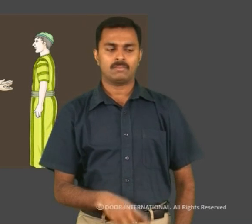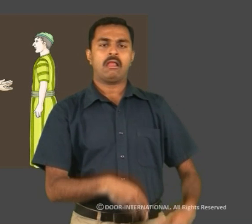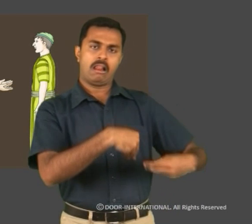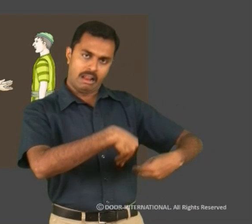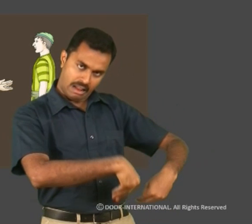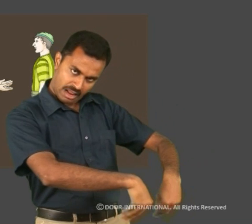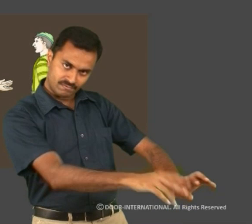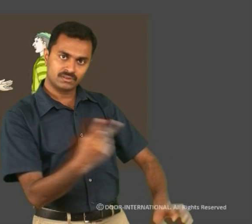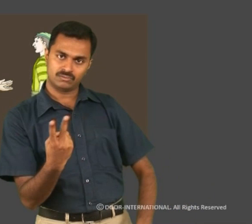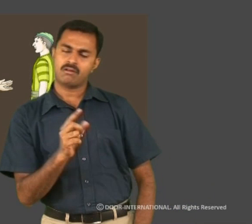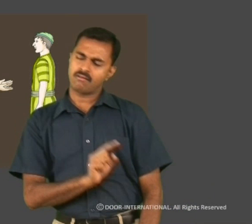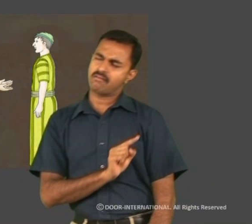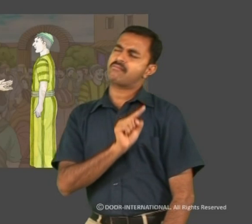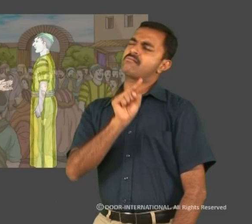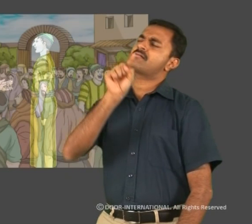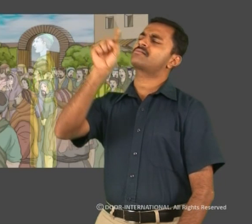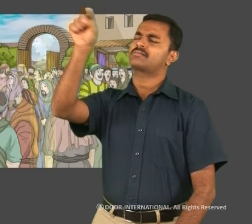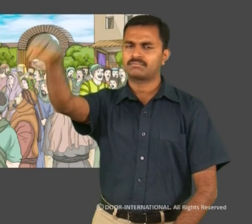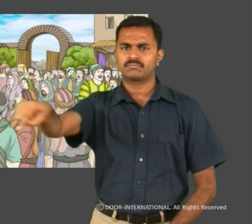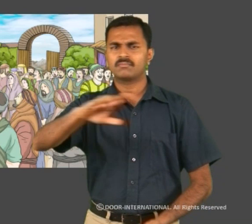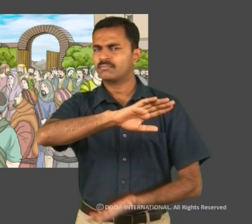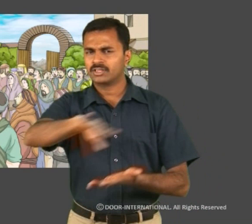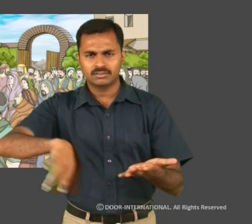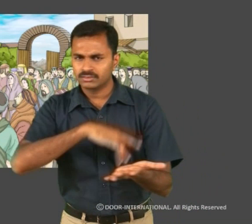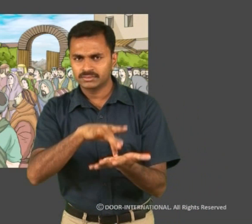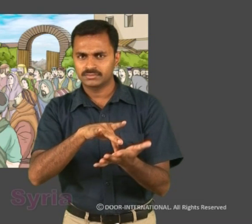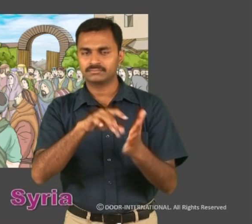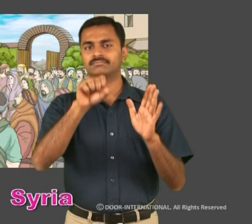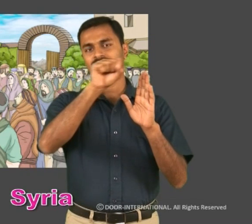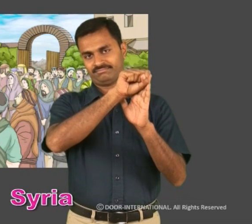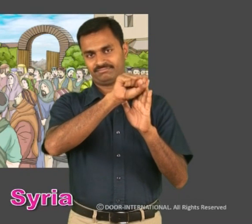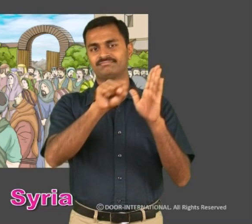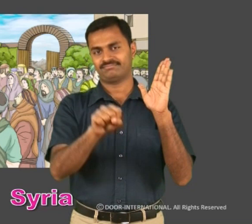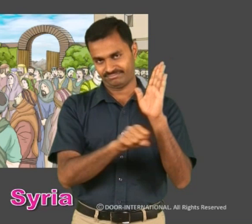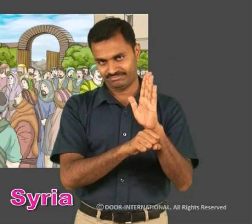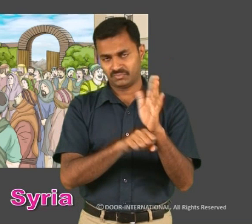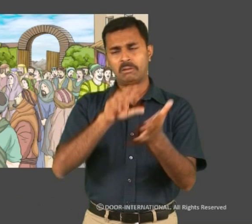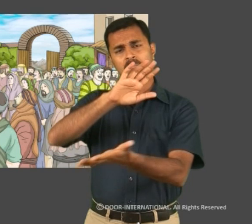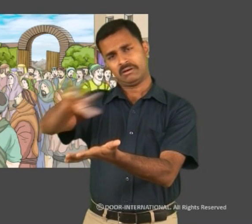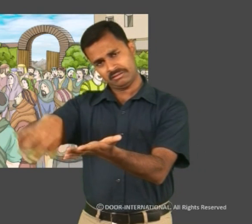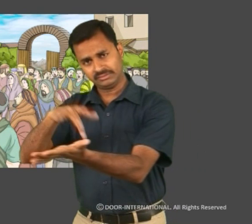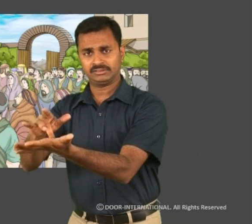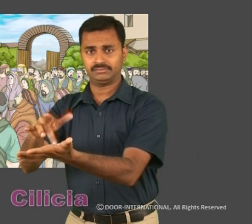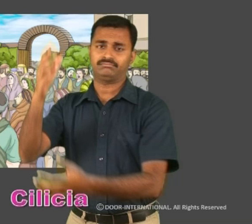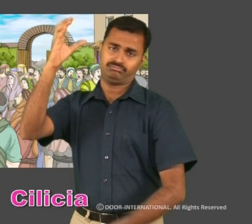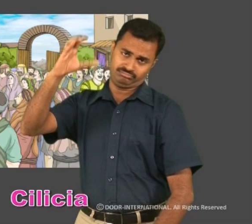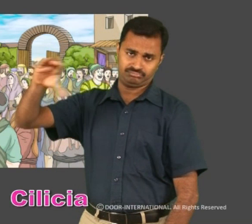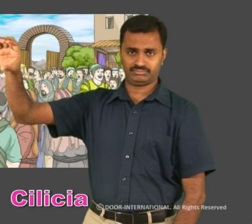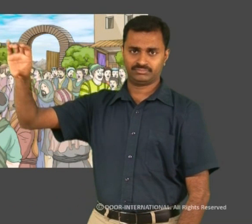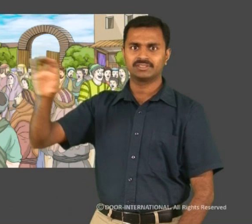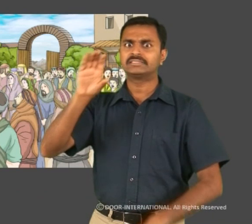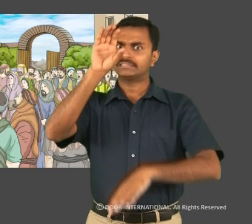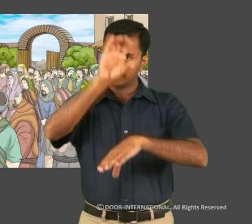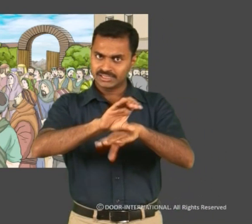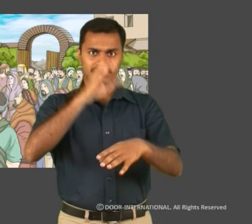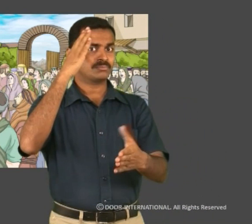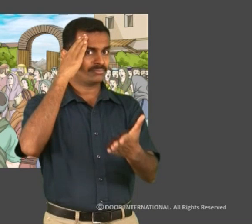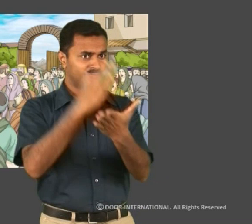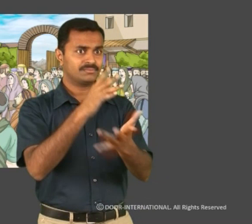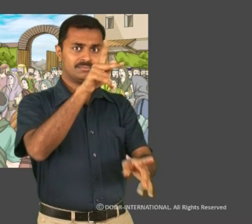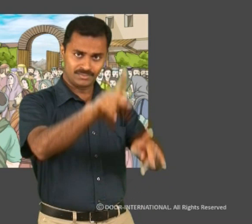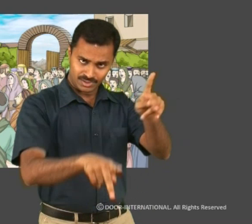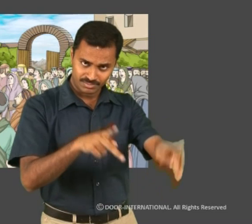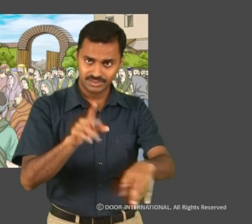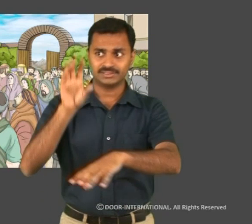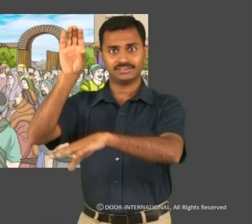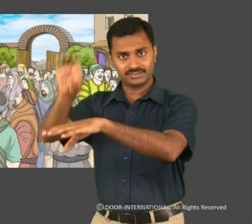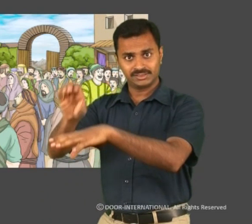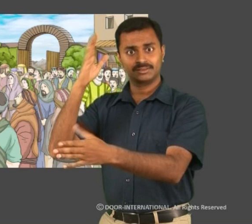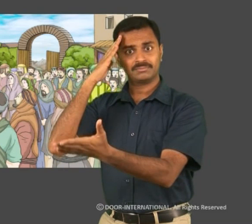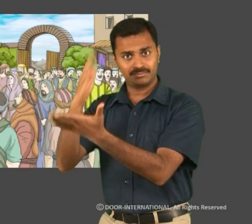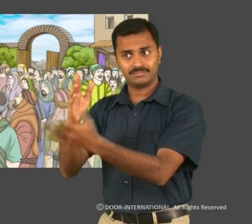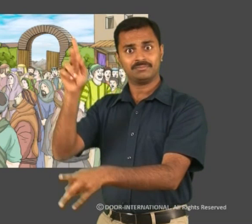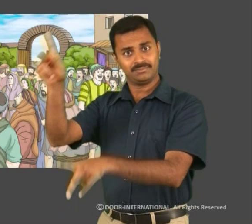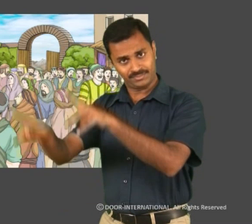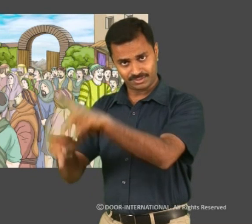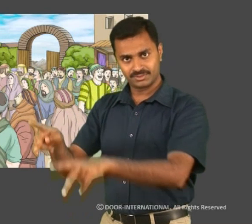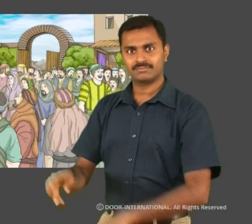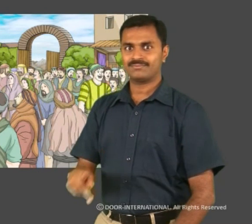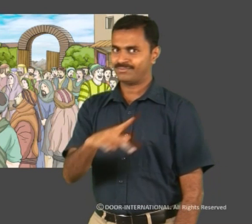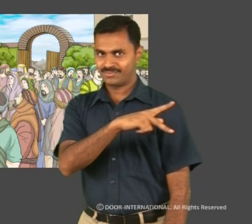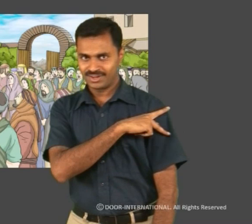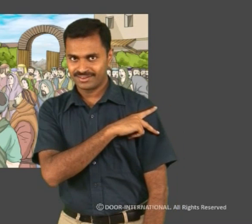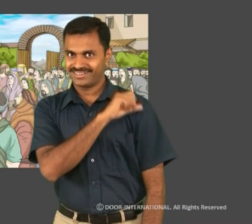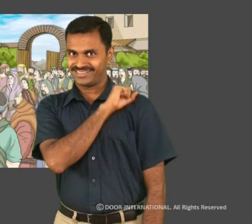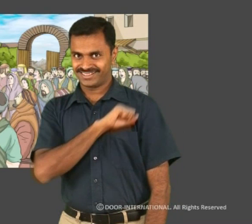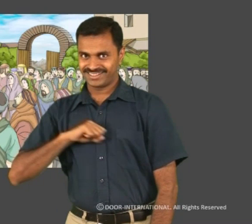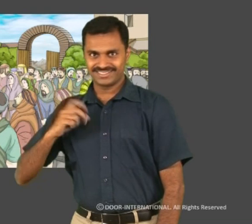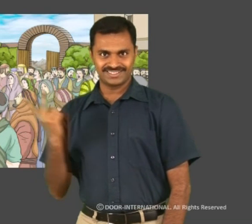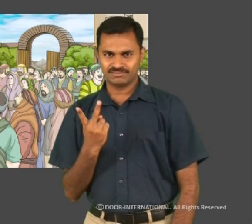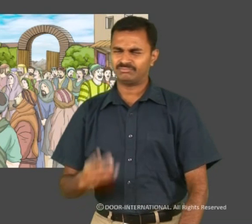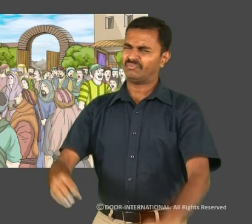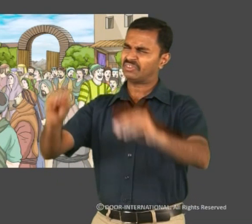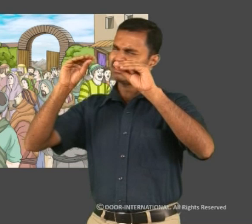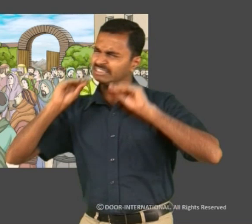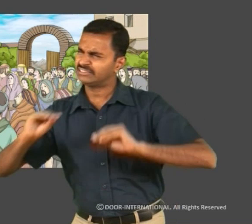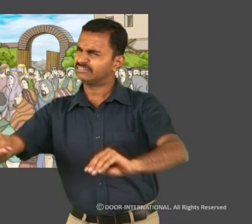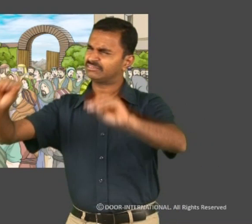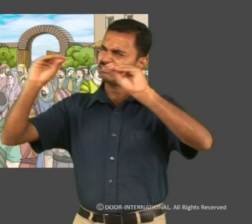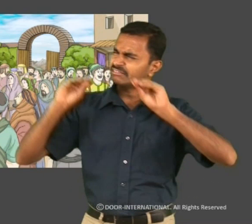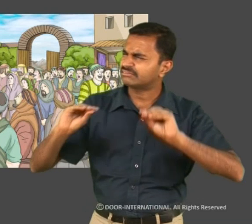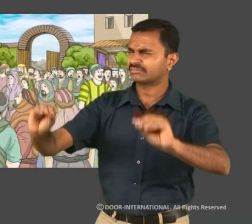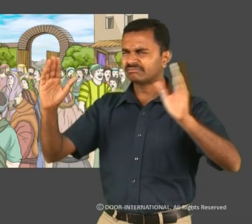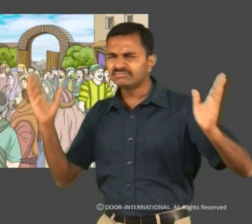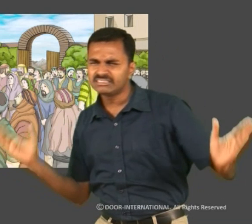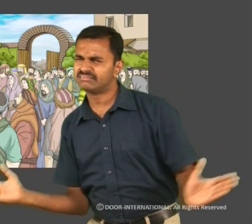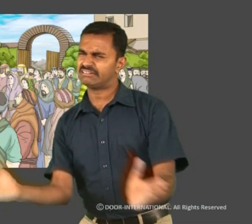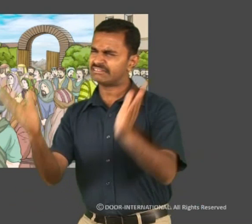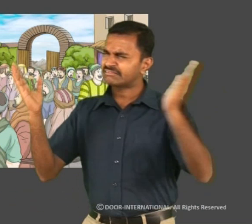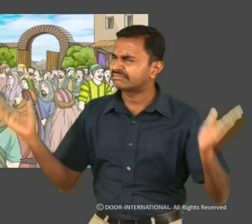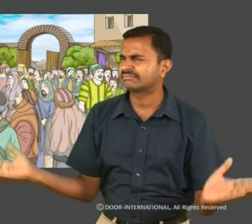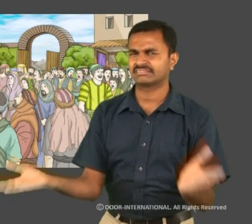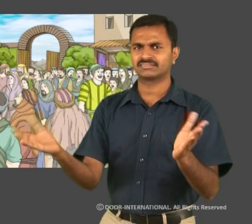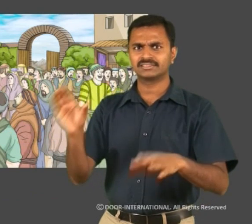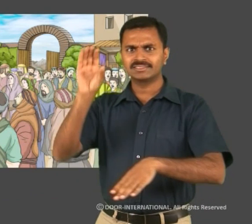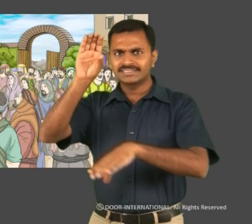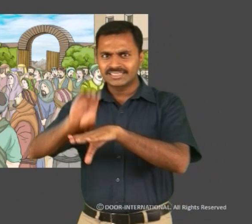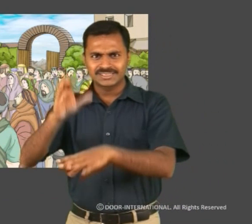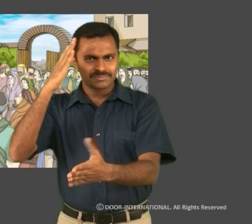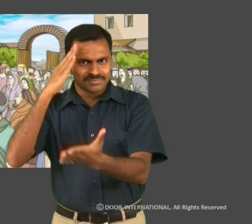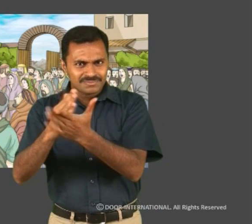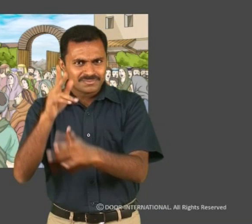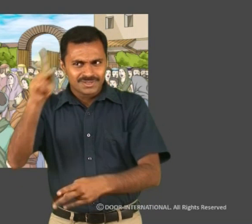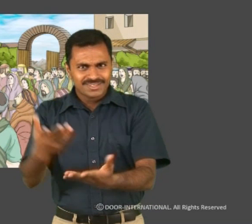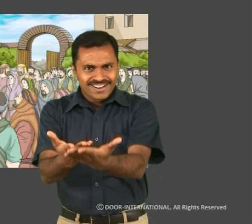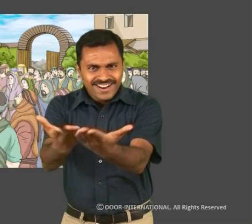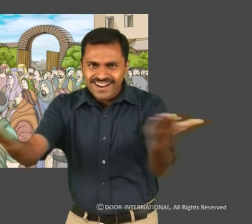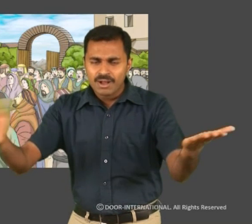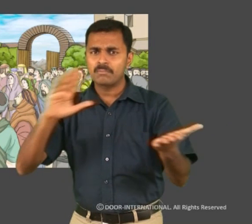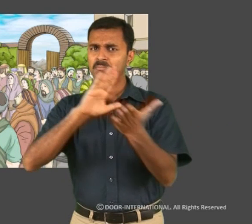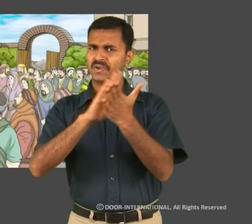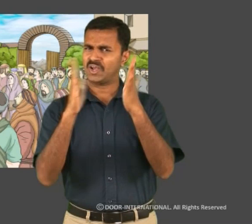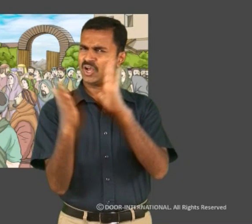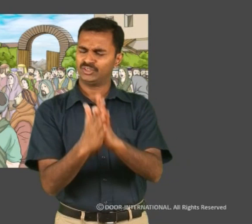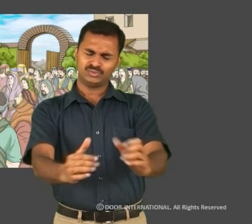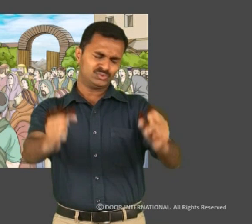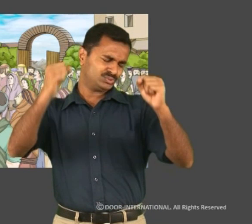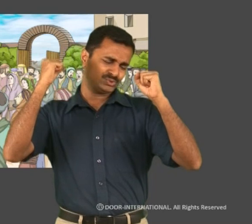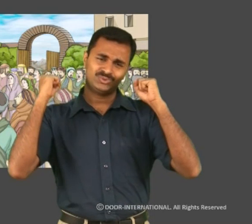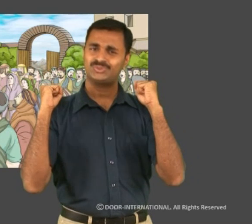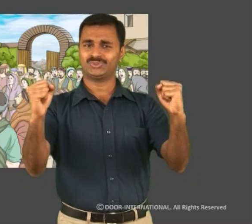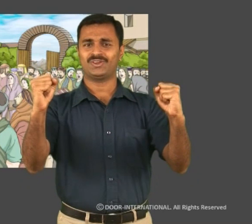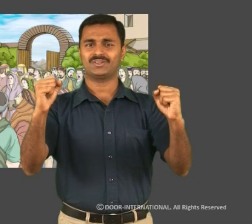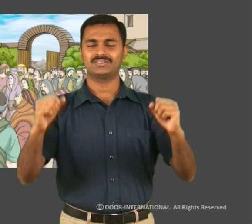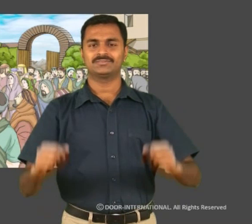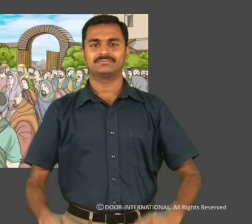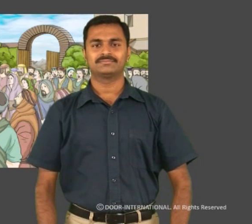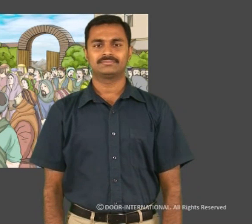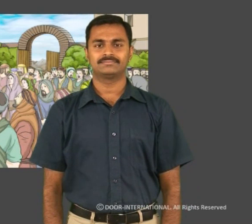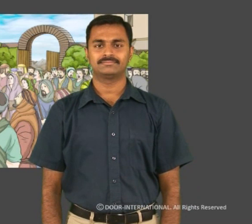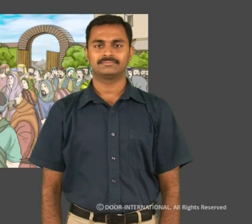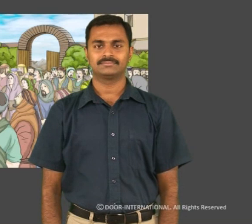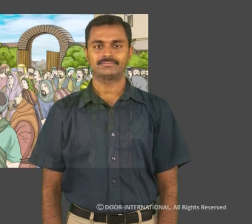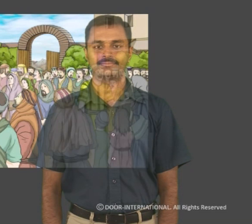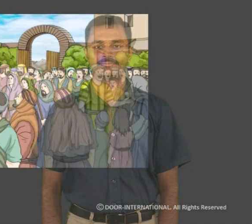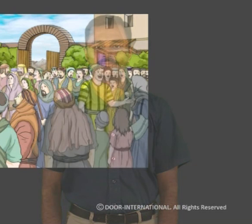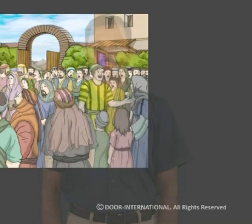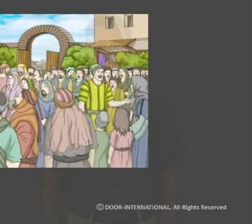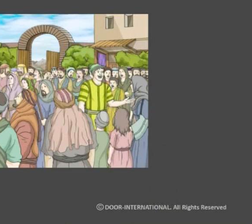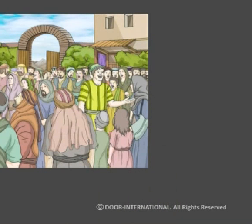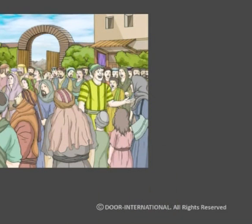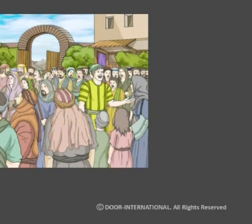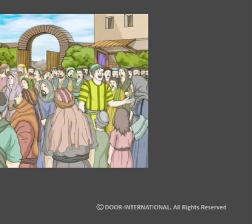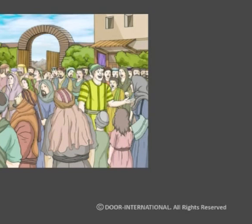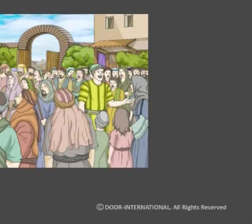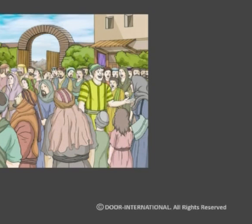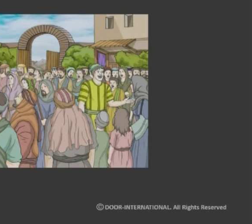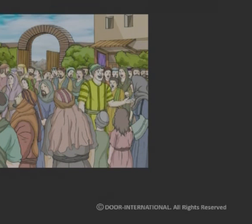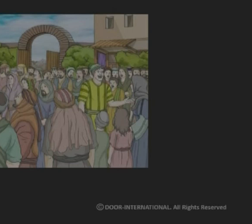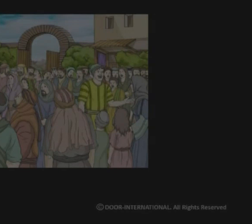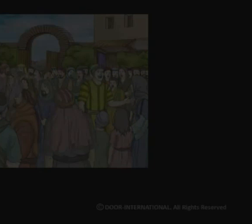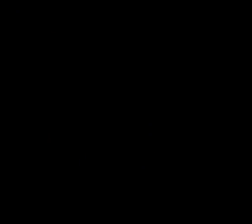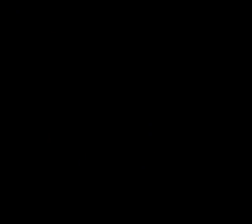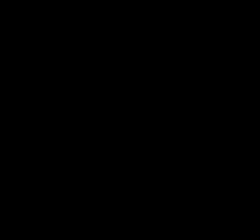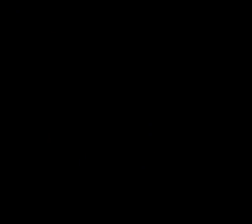And he traveled through Syria and Cilicia, strengthening the churches.